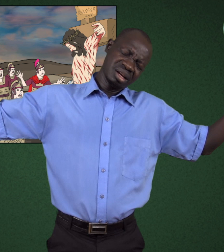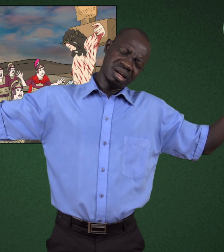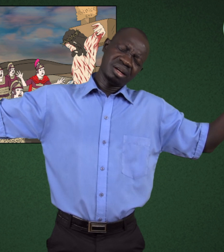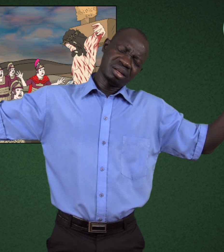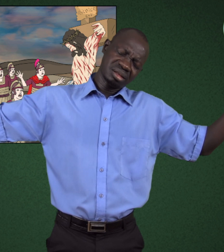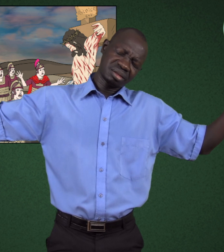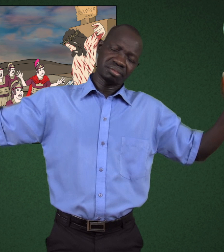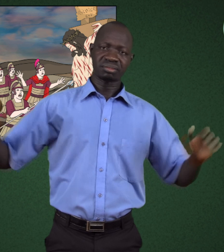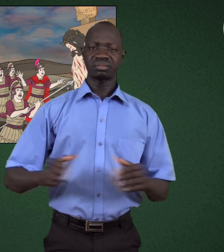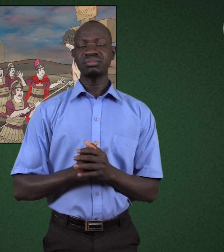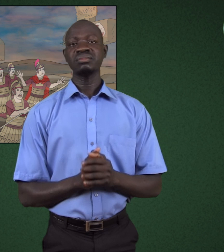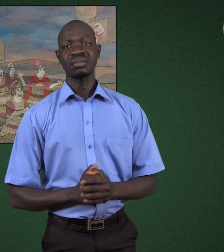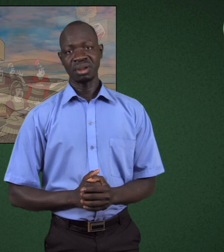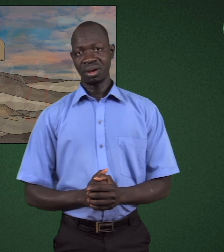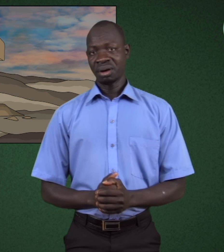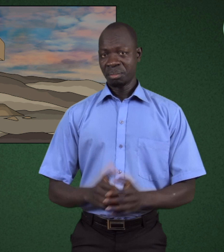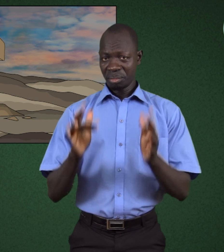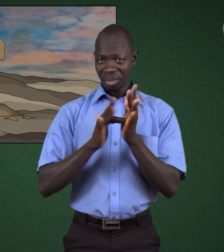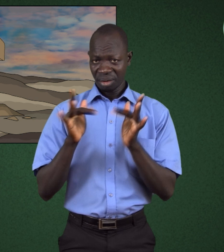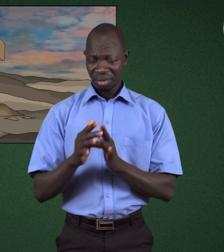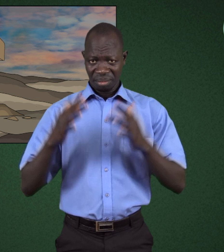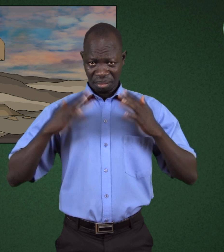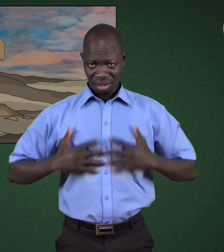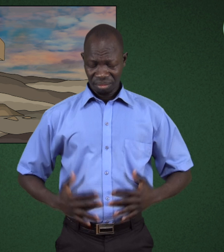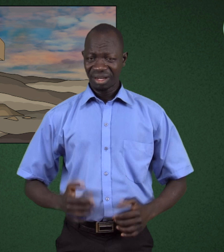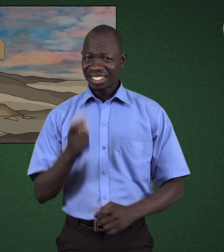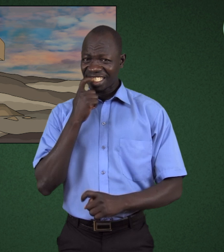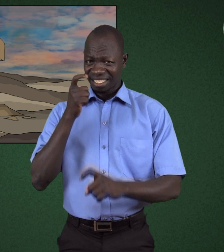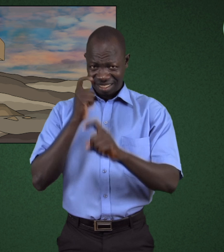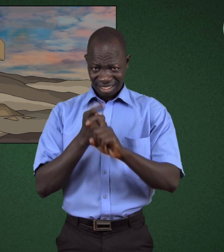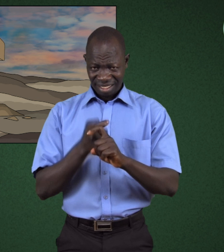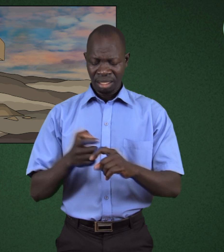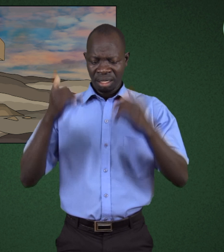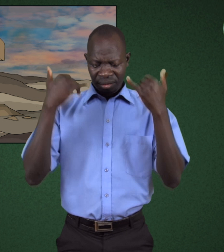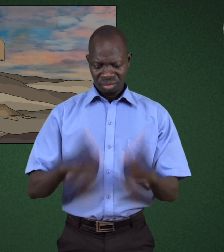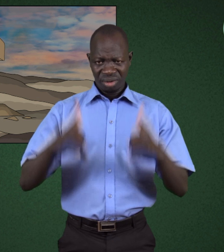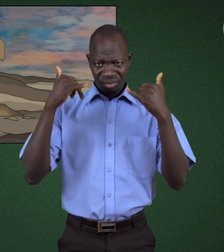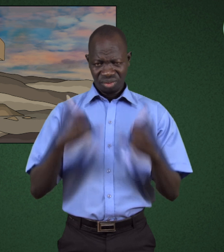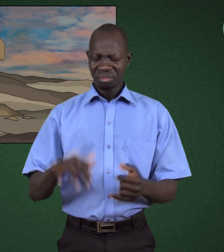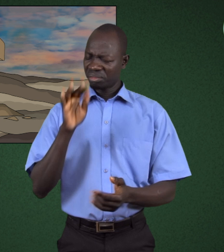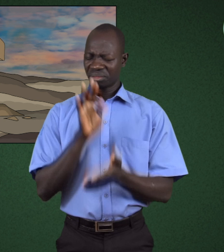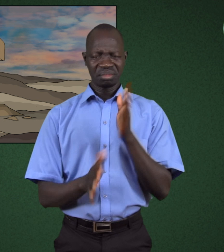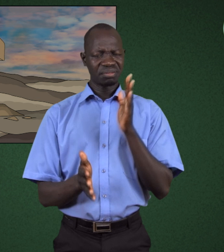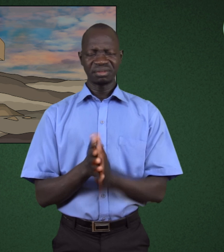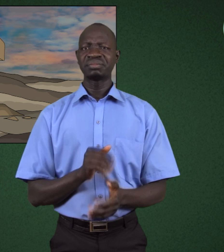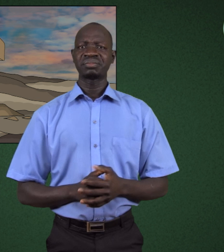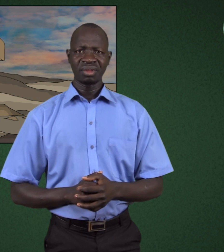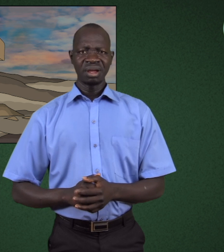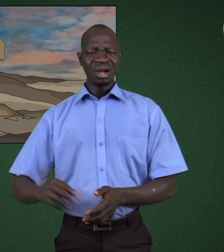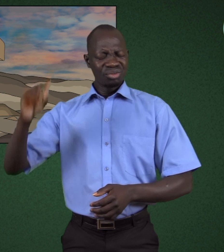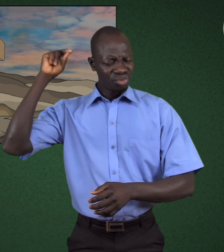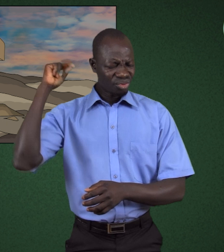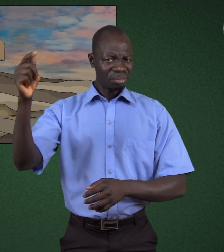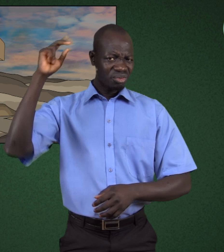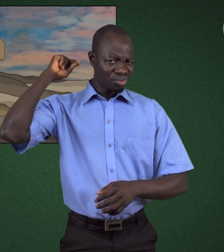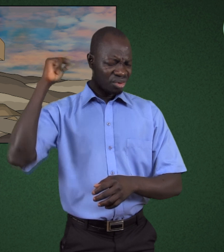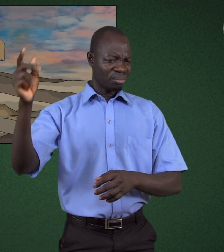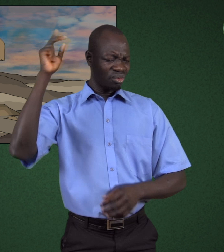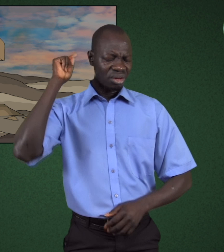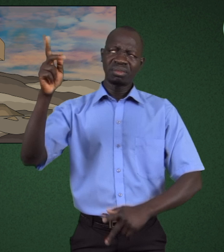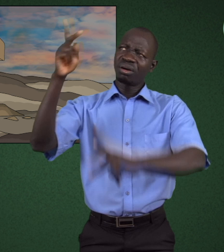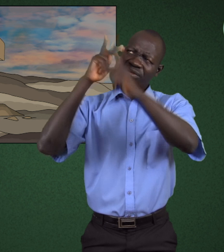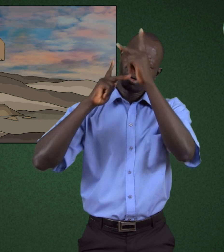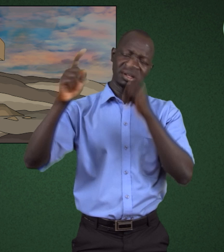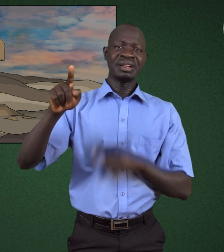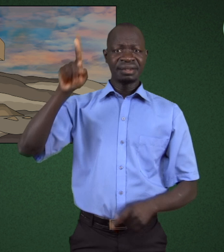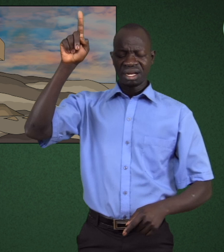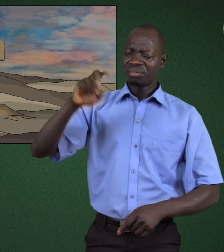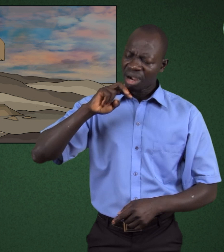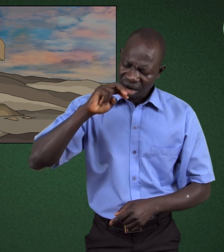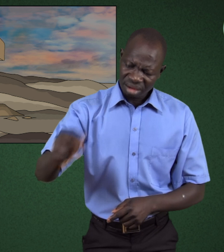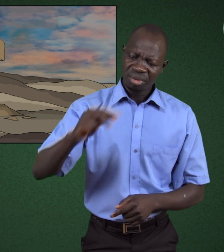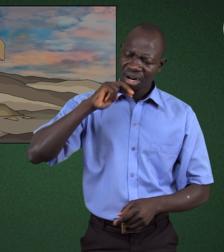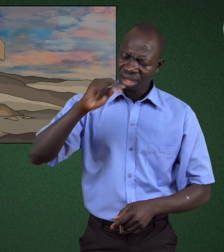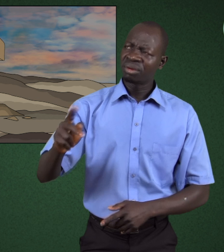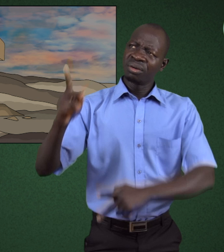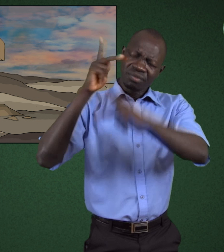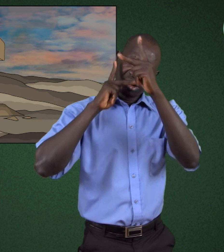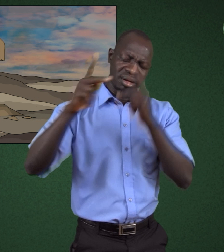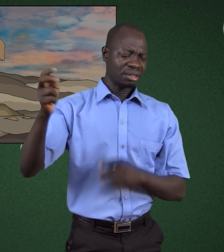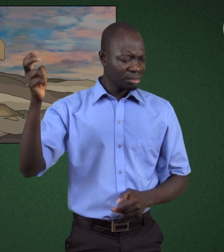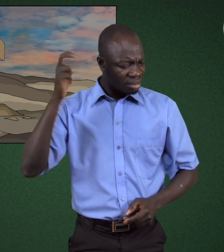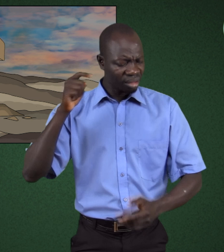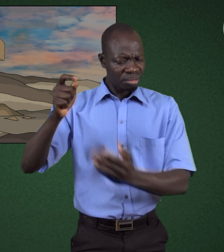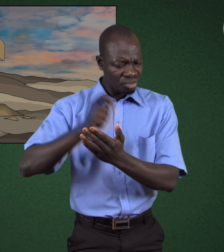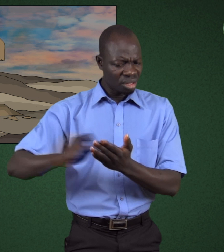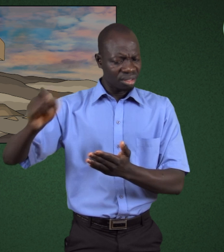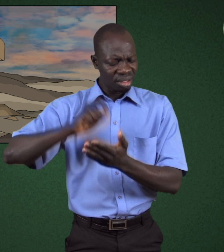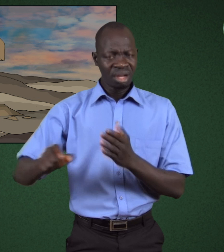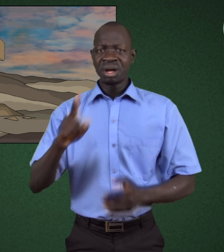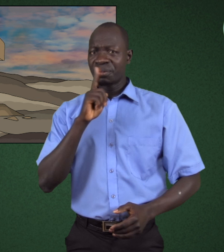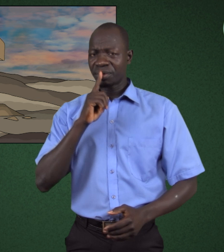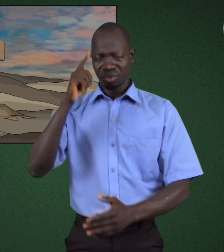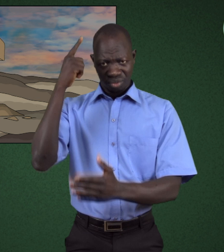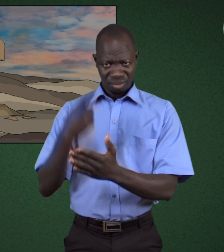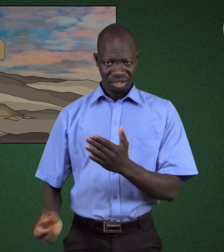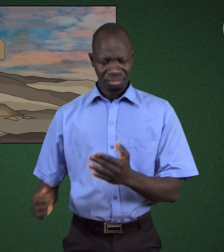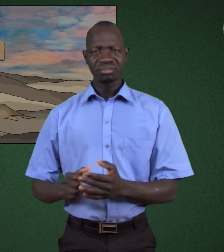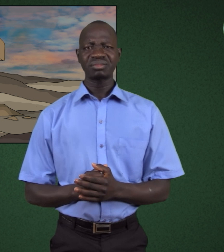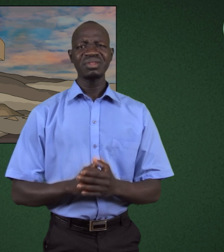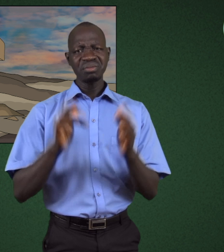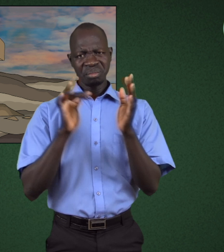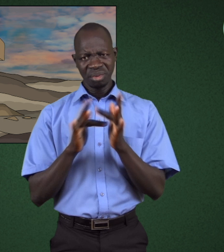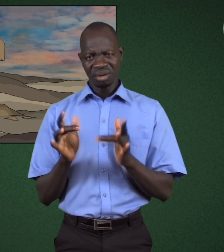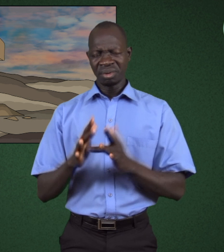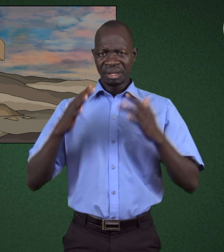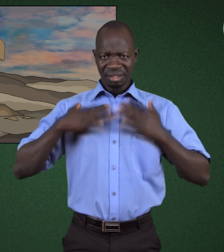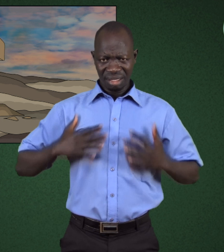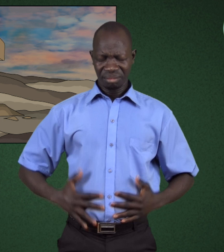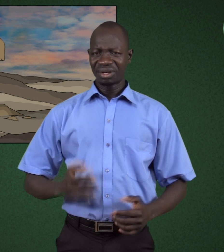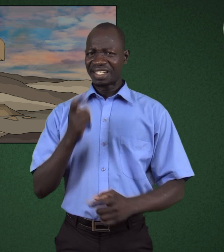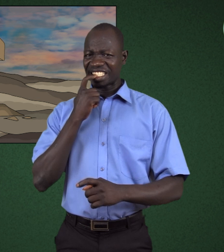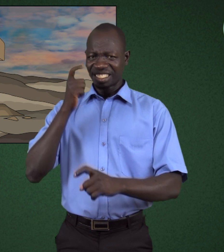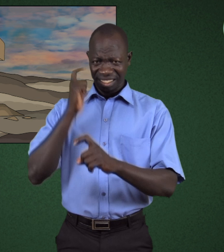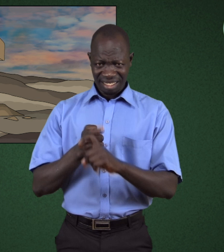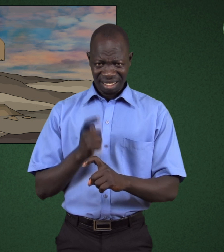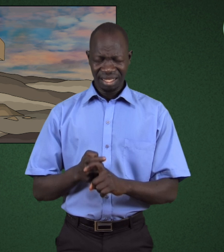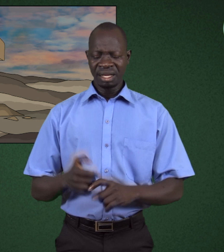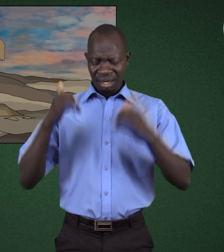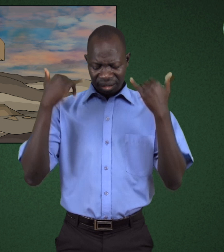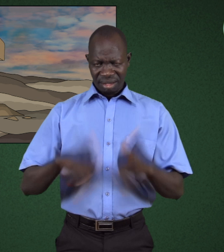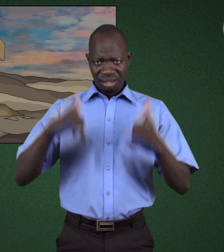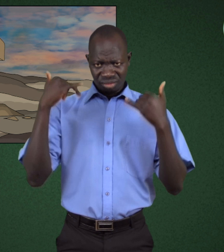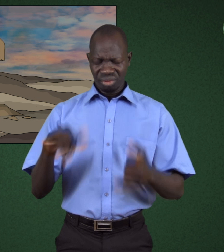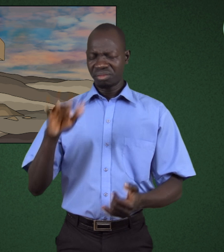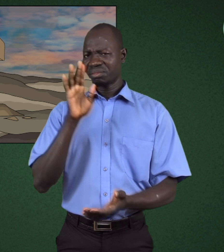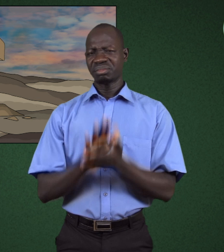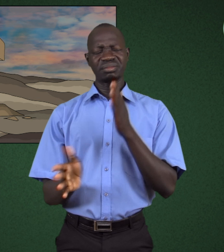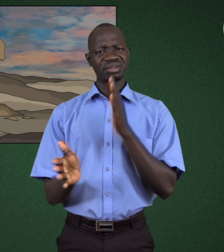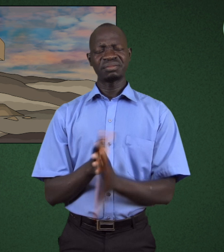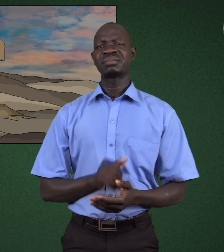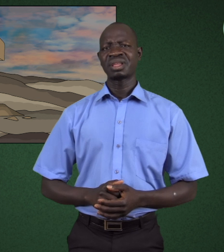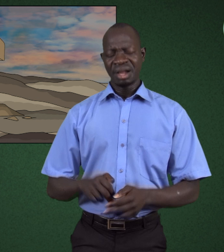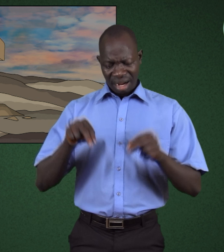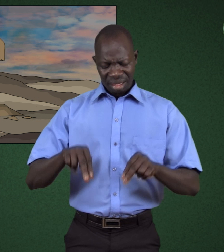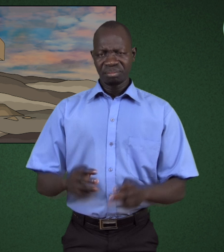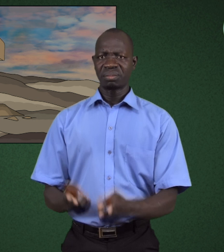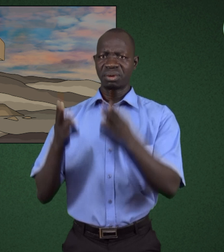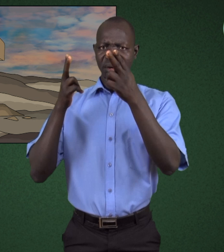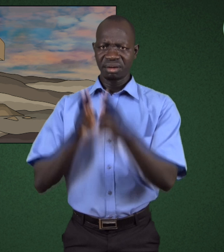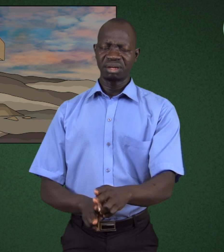Now these things happened so that the Scripture would be fulfilled: “Not one of His bones will be broken.”